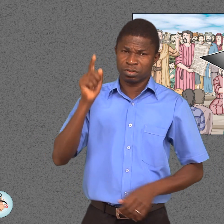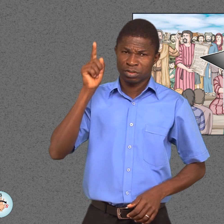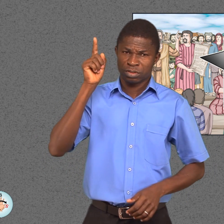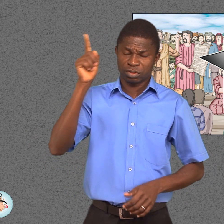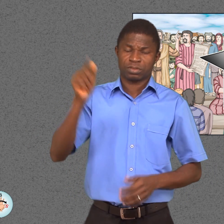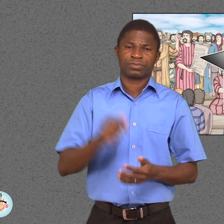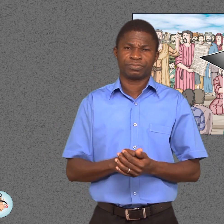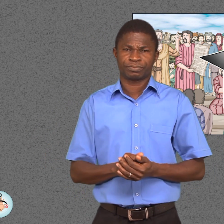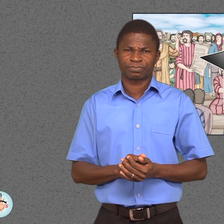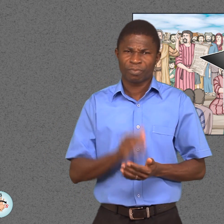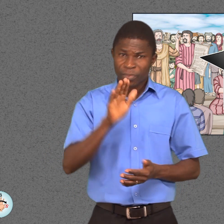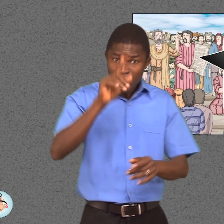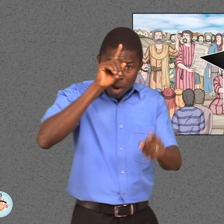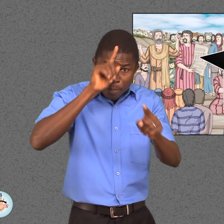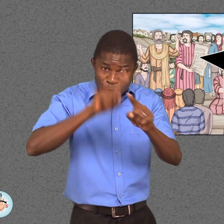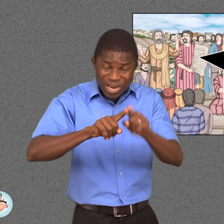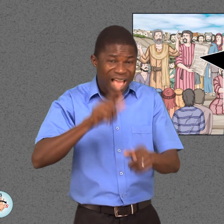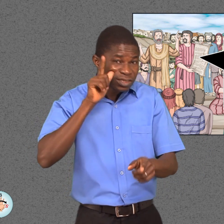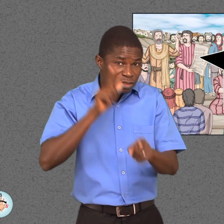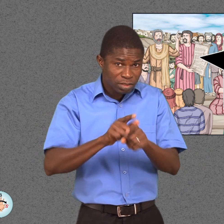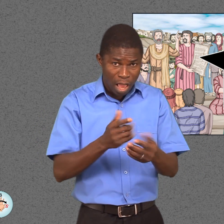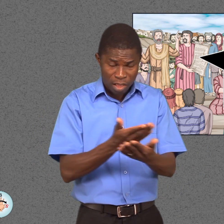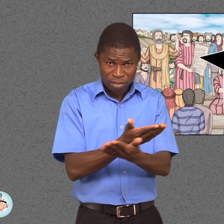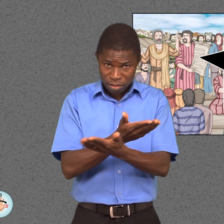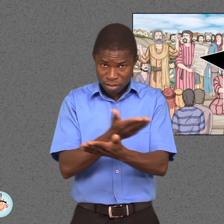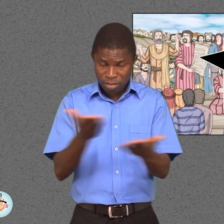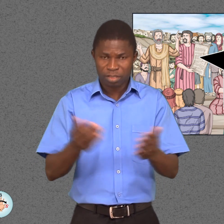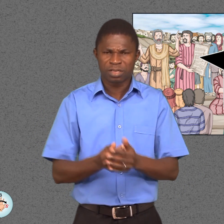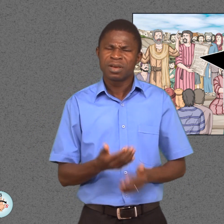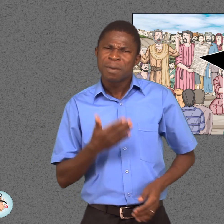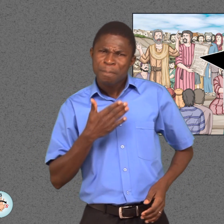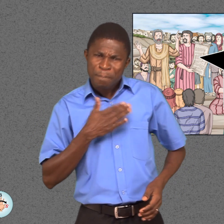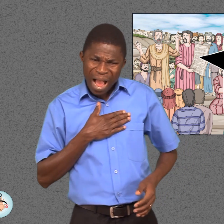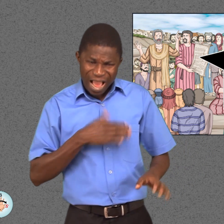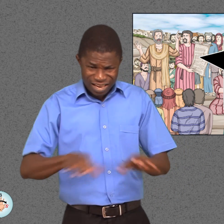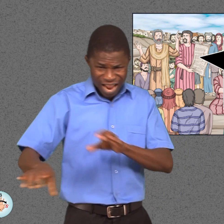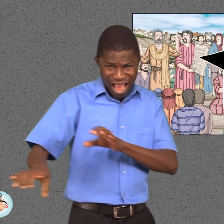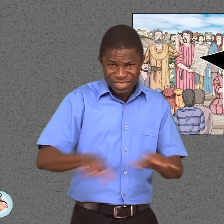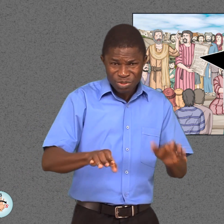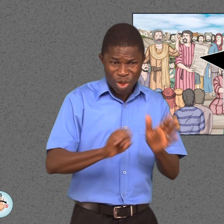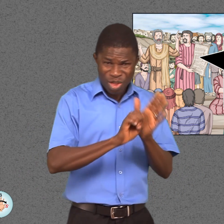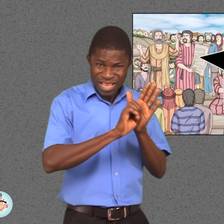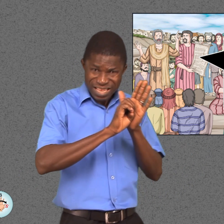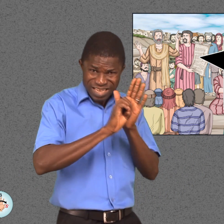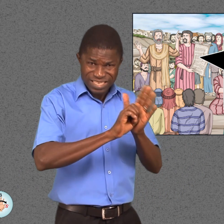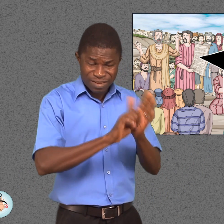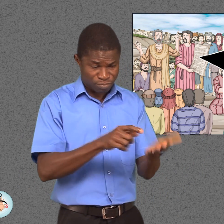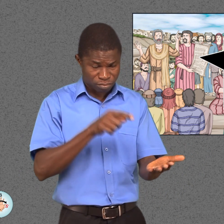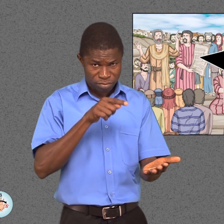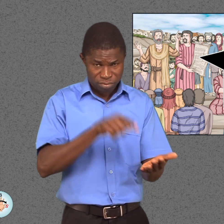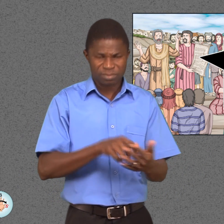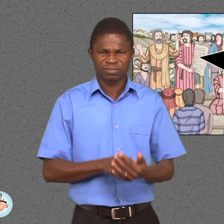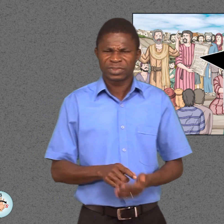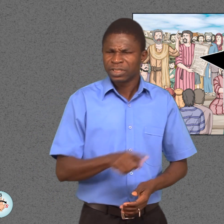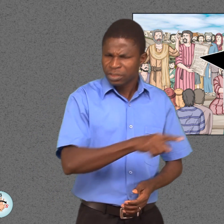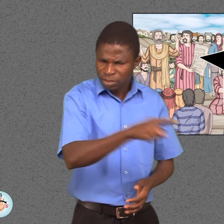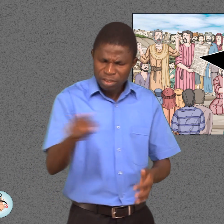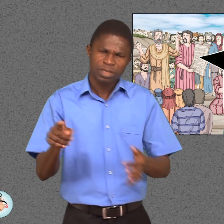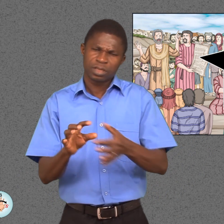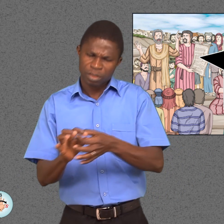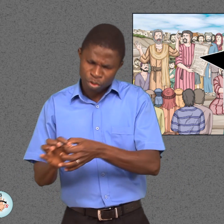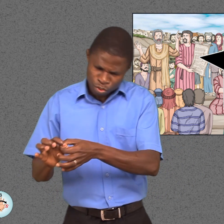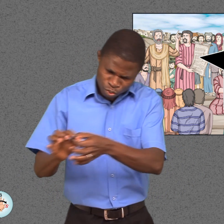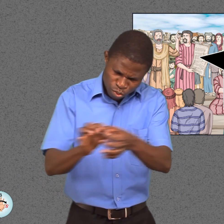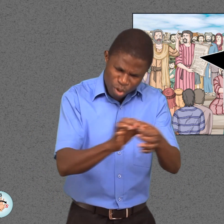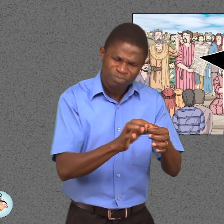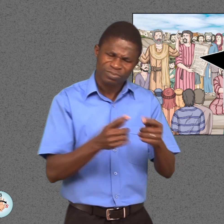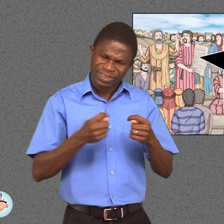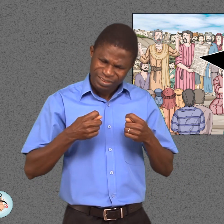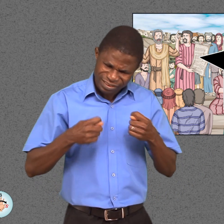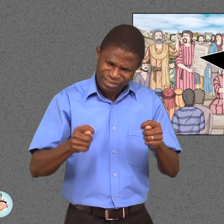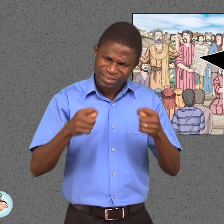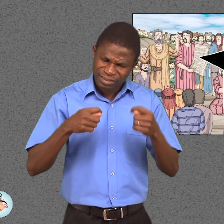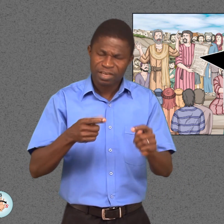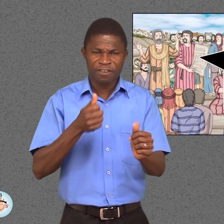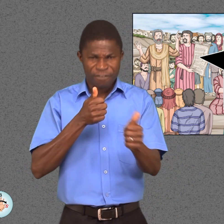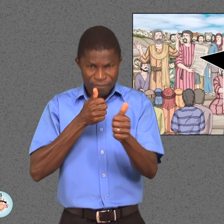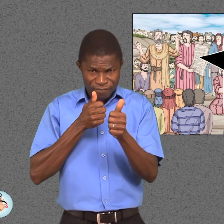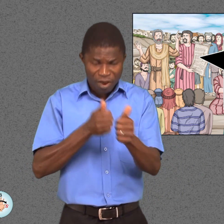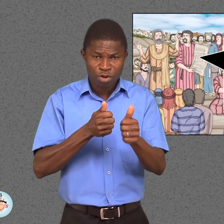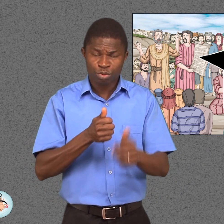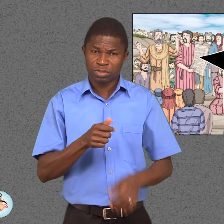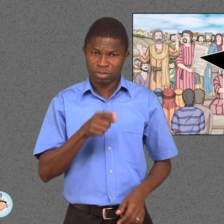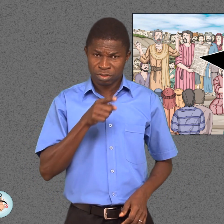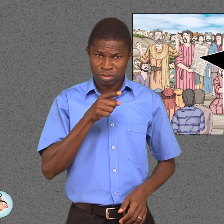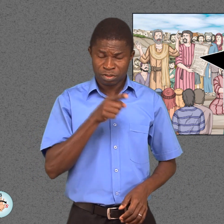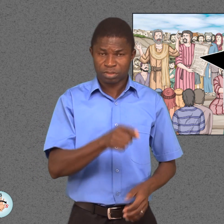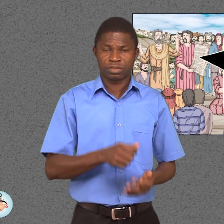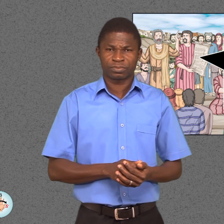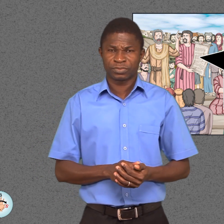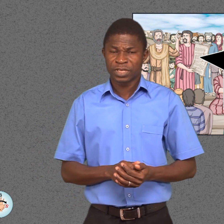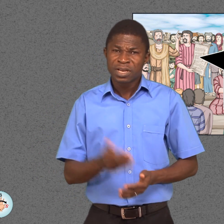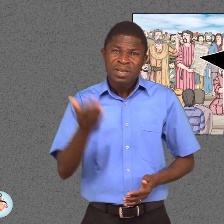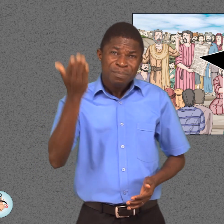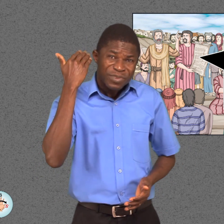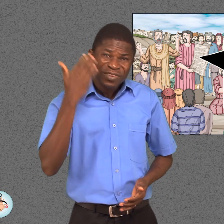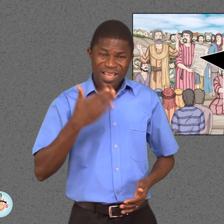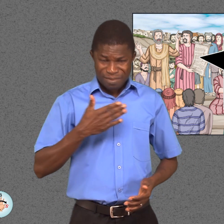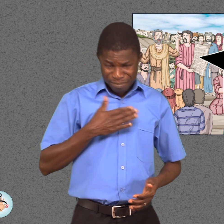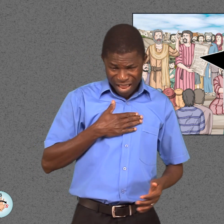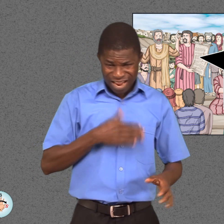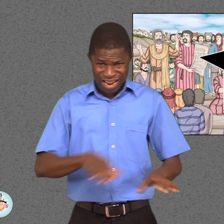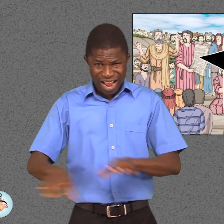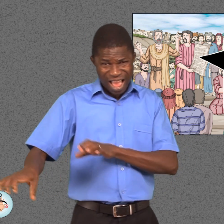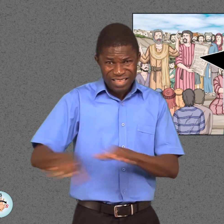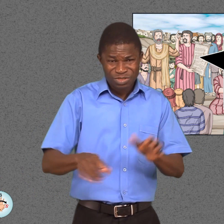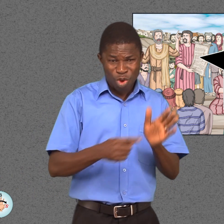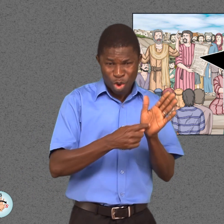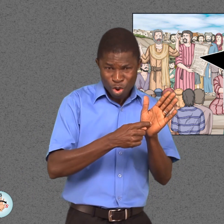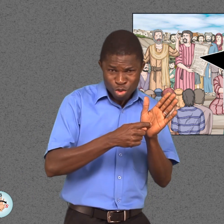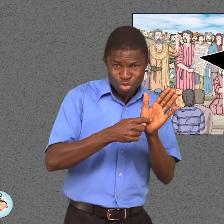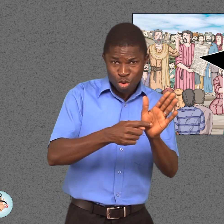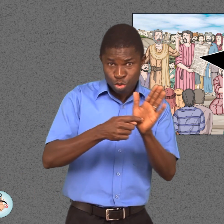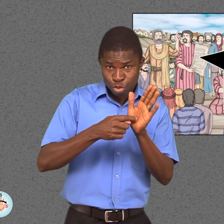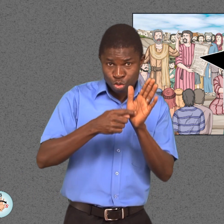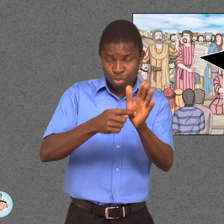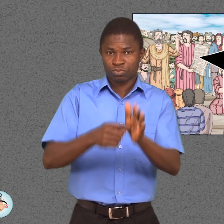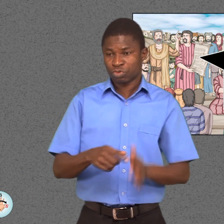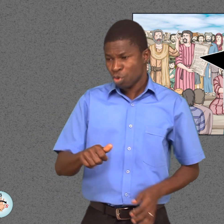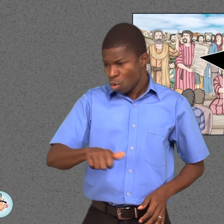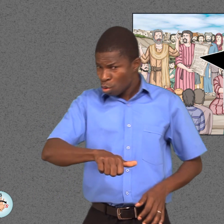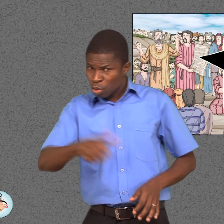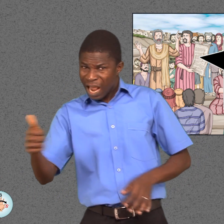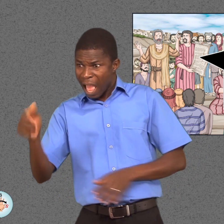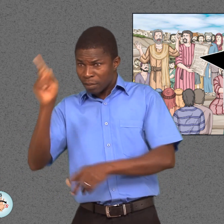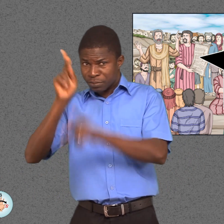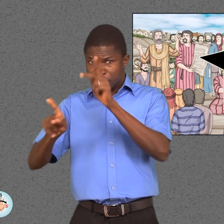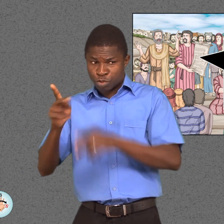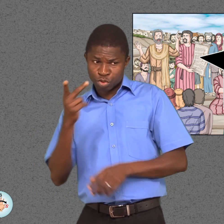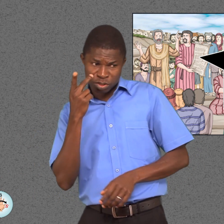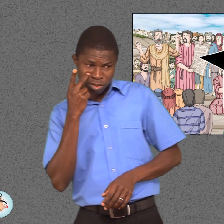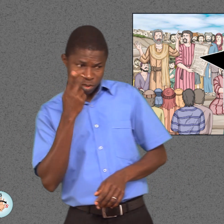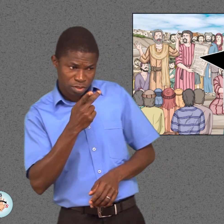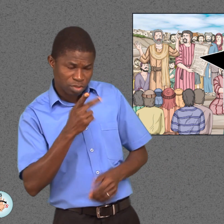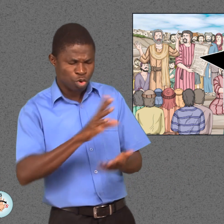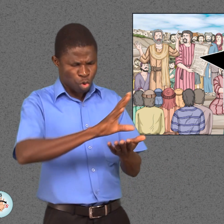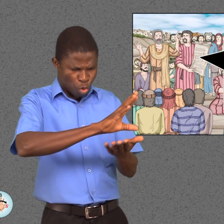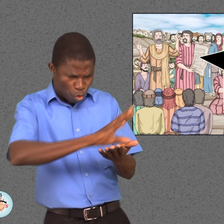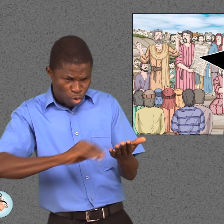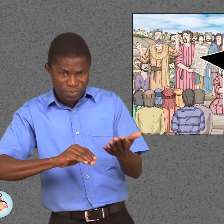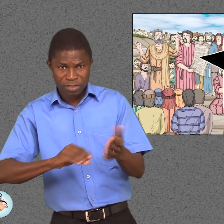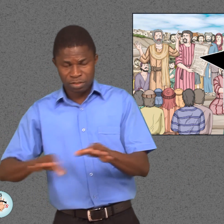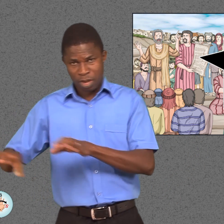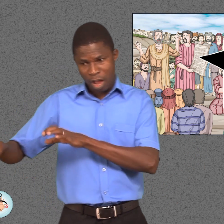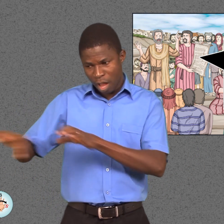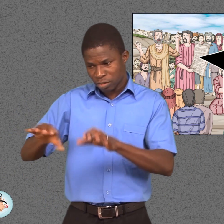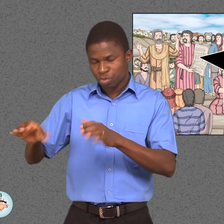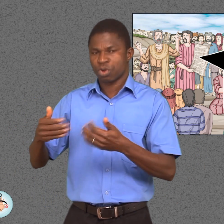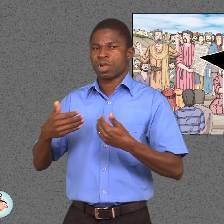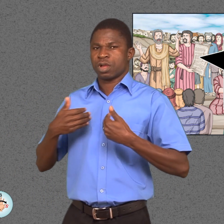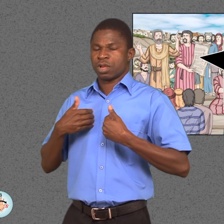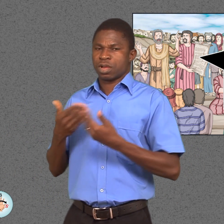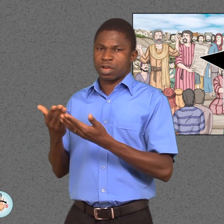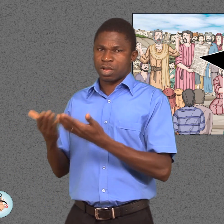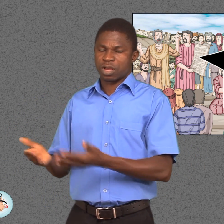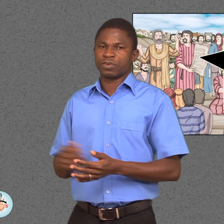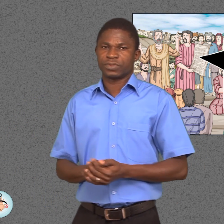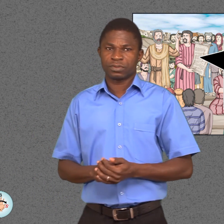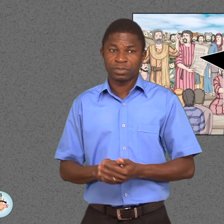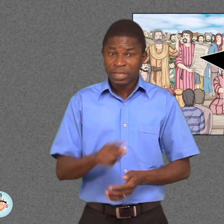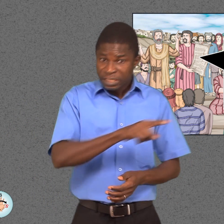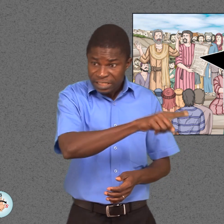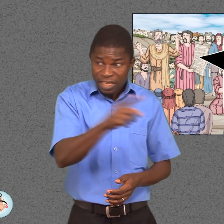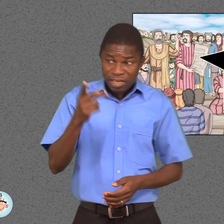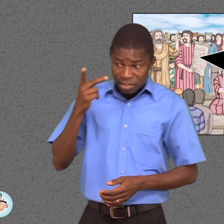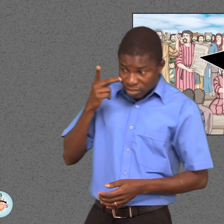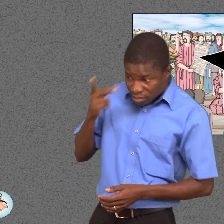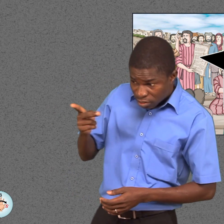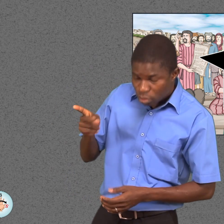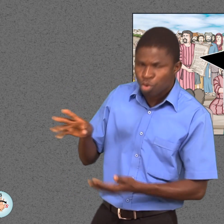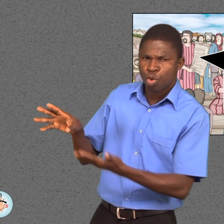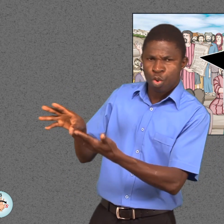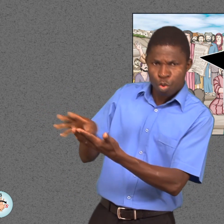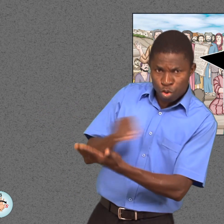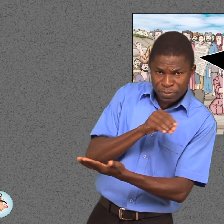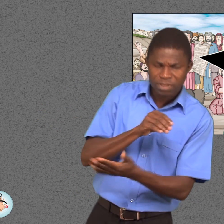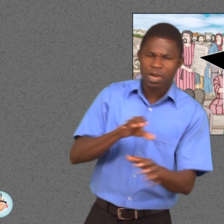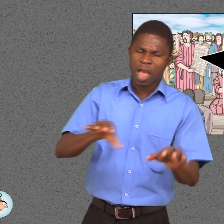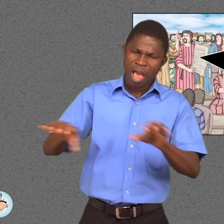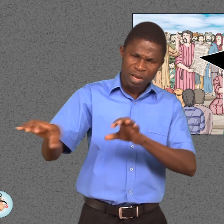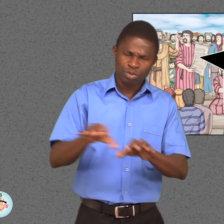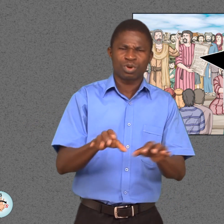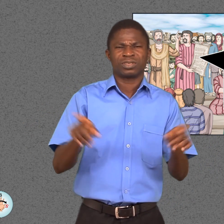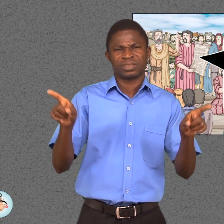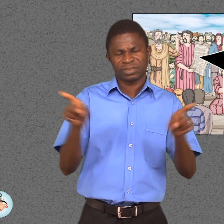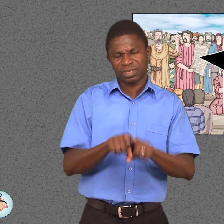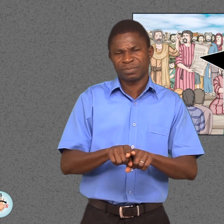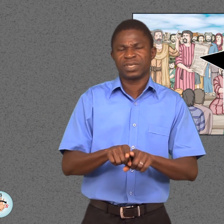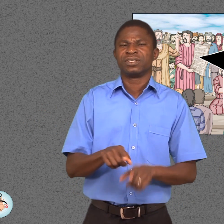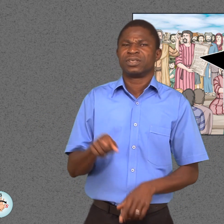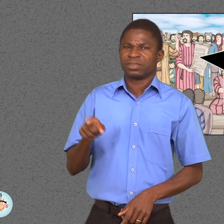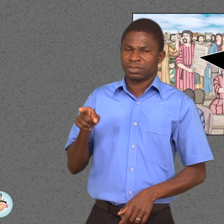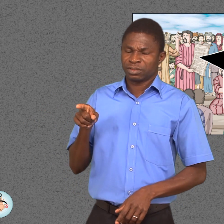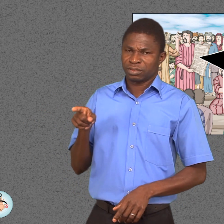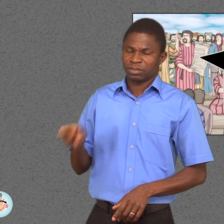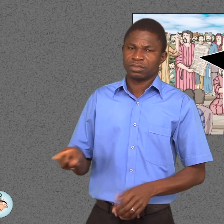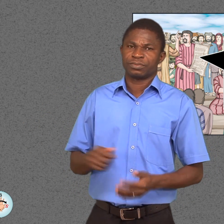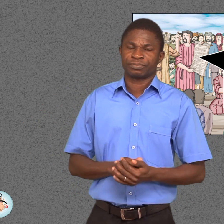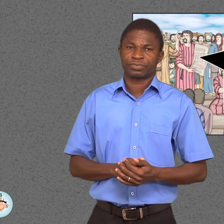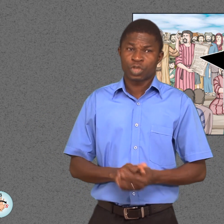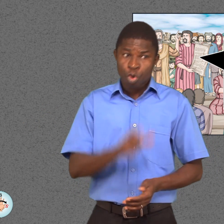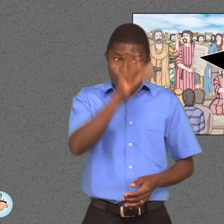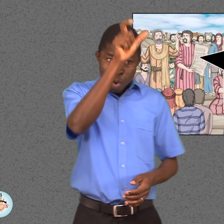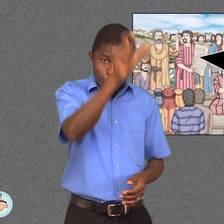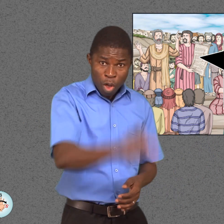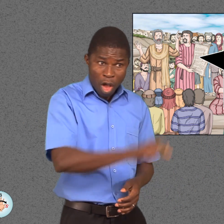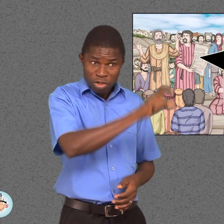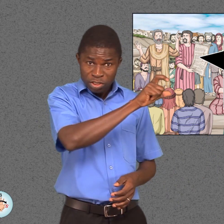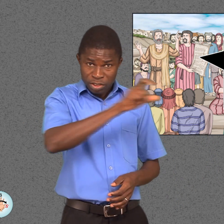Join one another in following my example, brothers, and carefully observe those who walk according to the pattern we set for you.